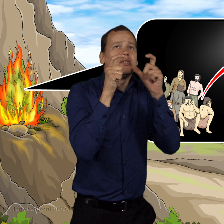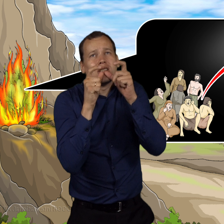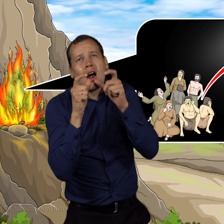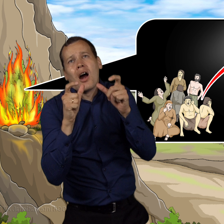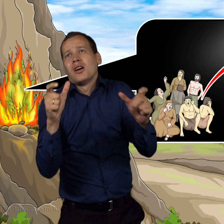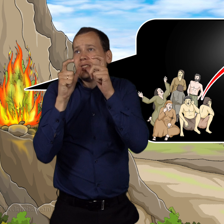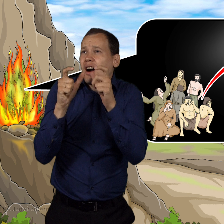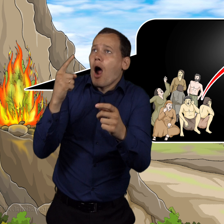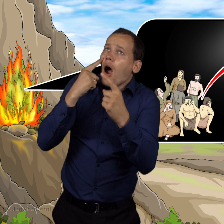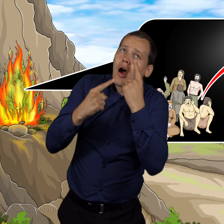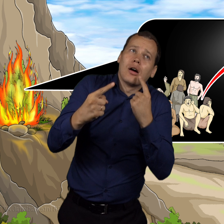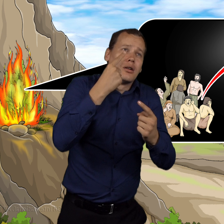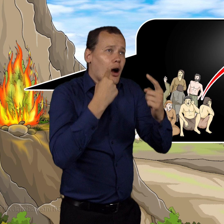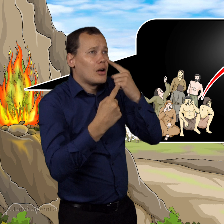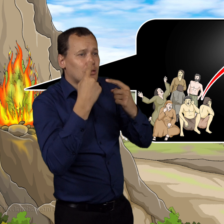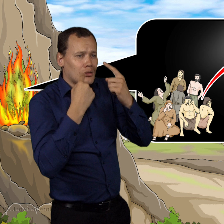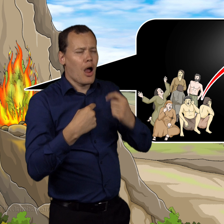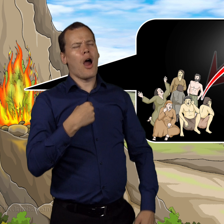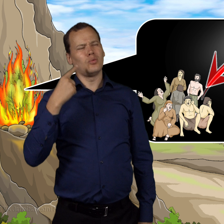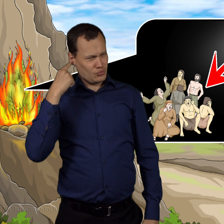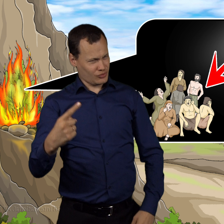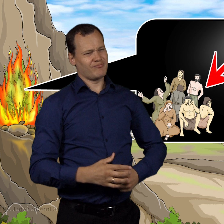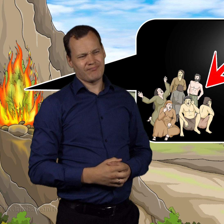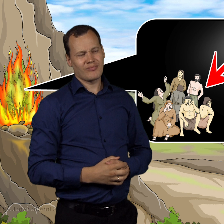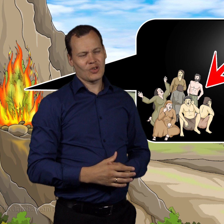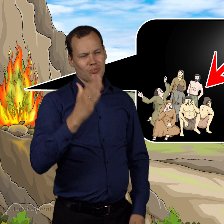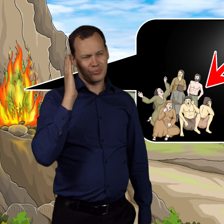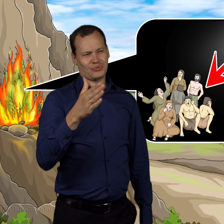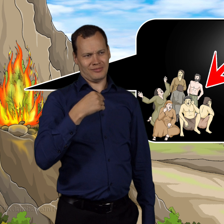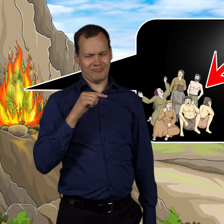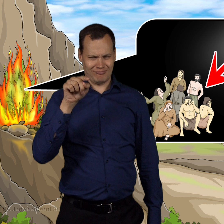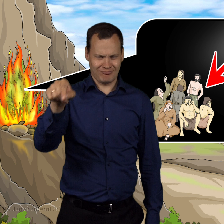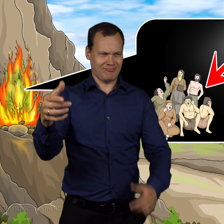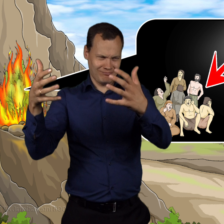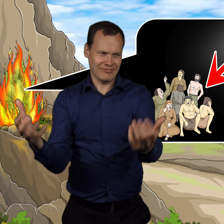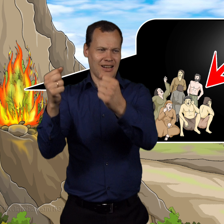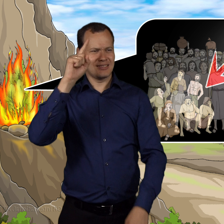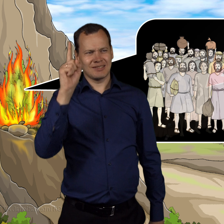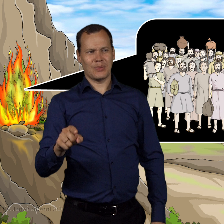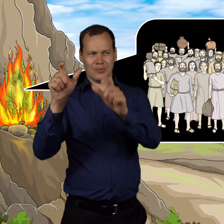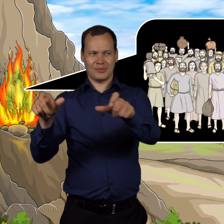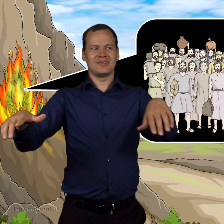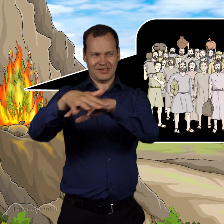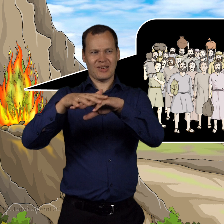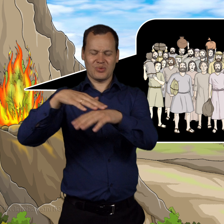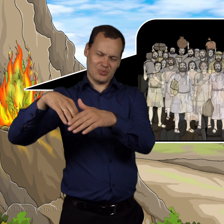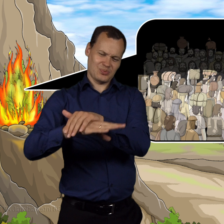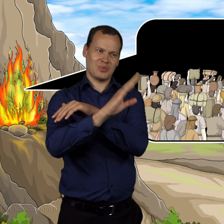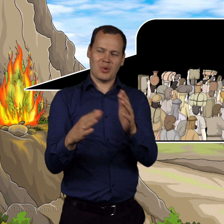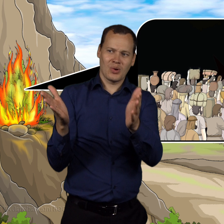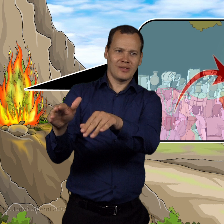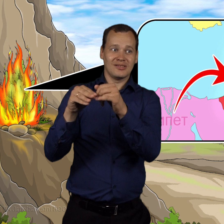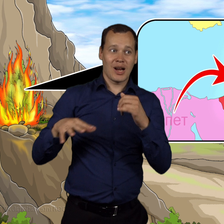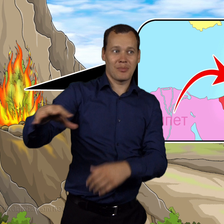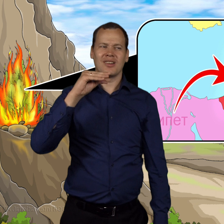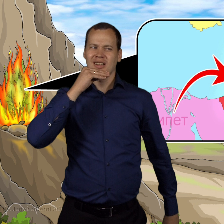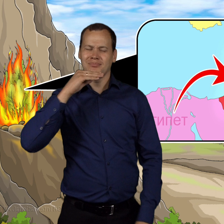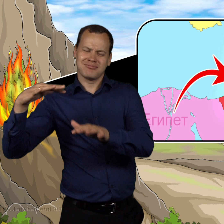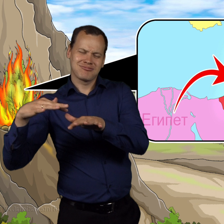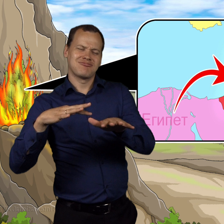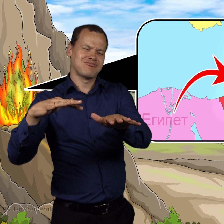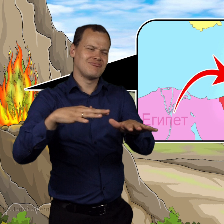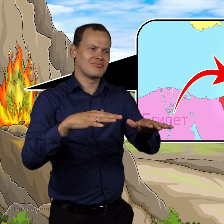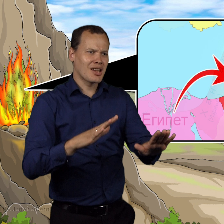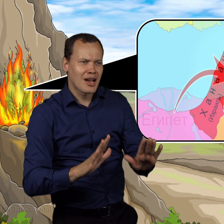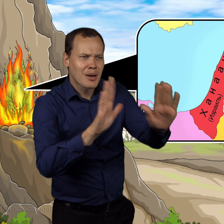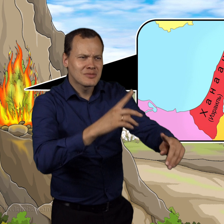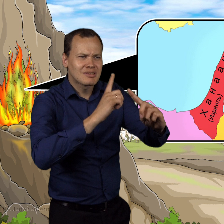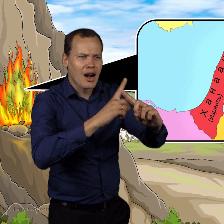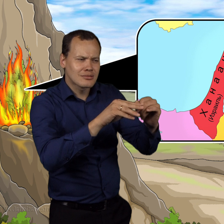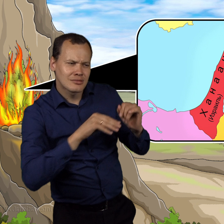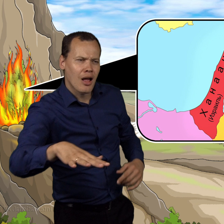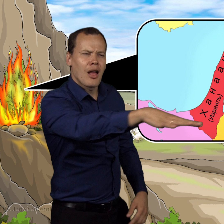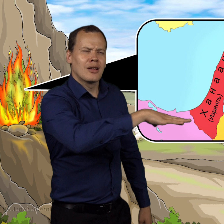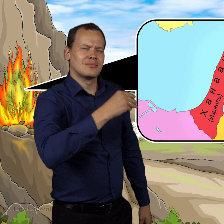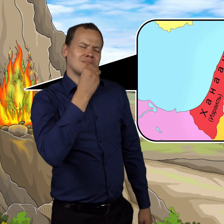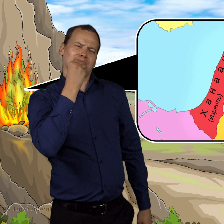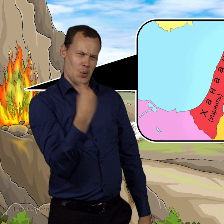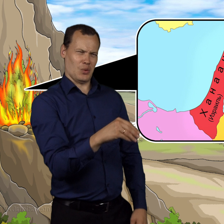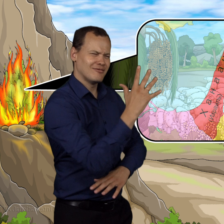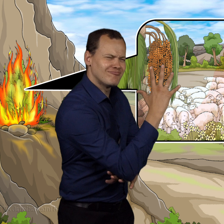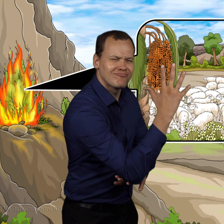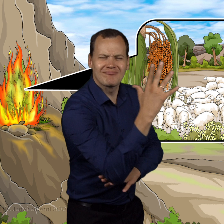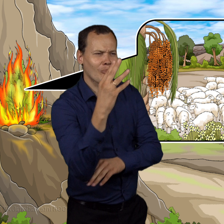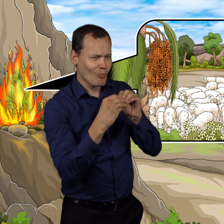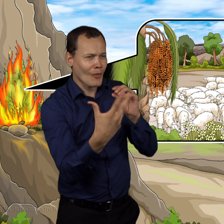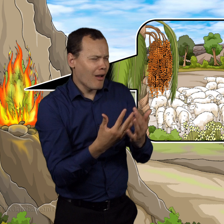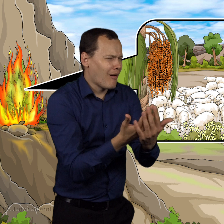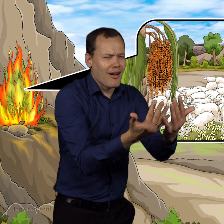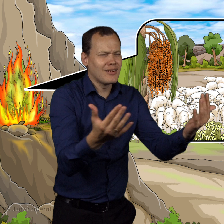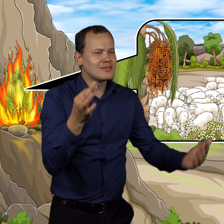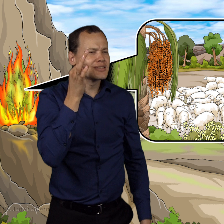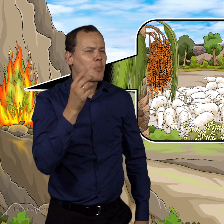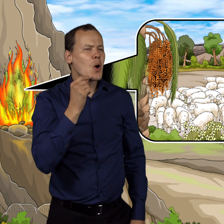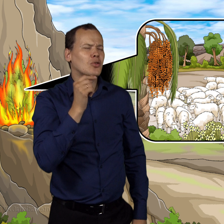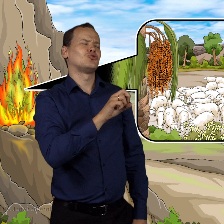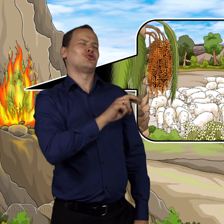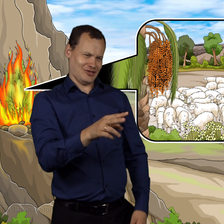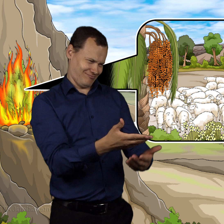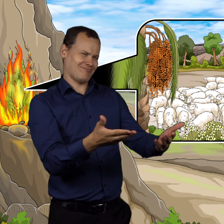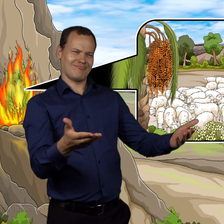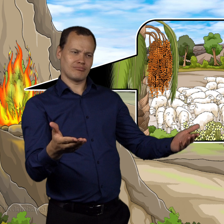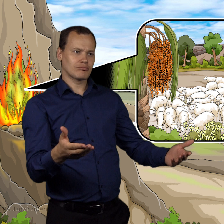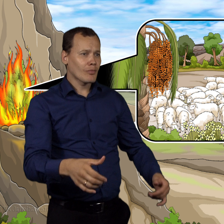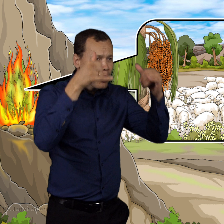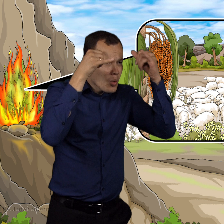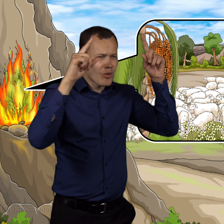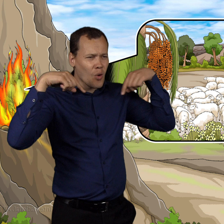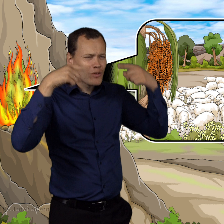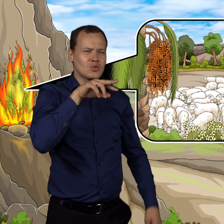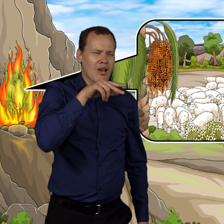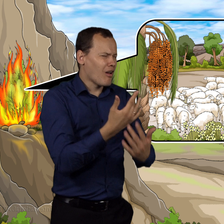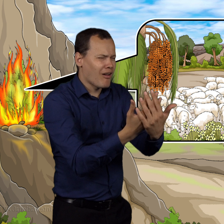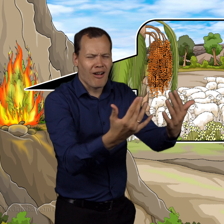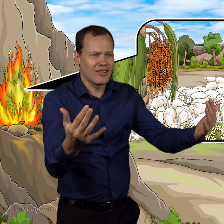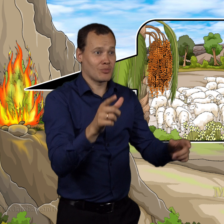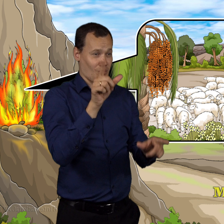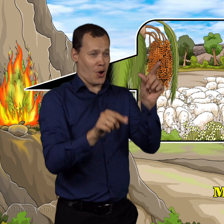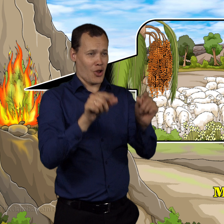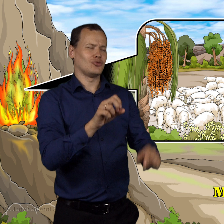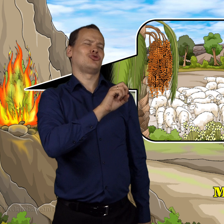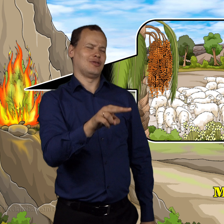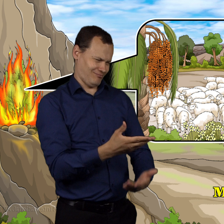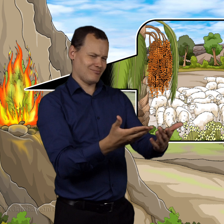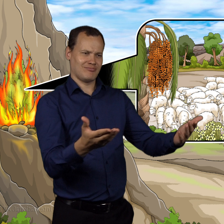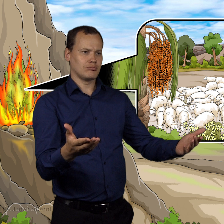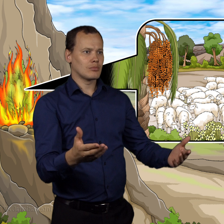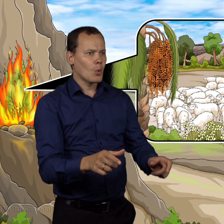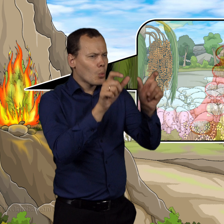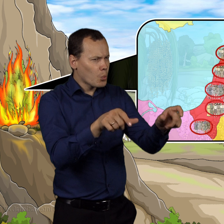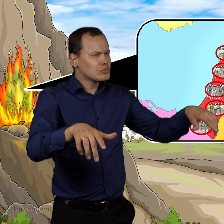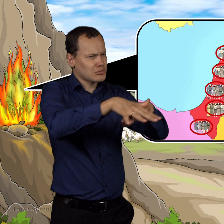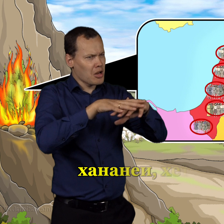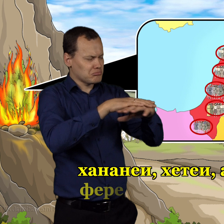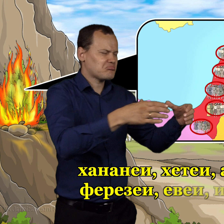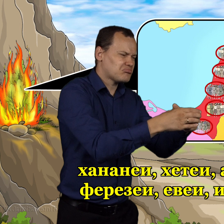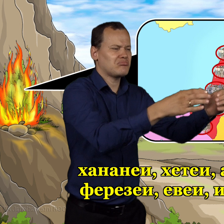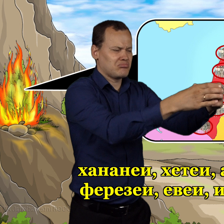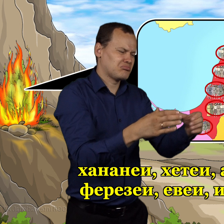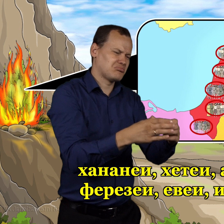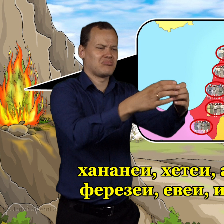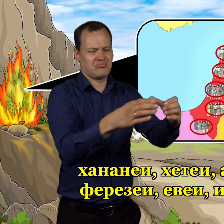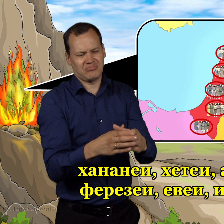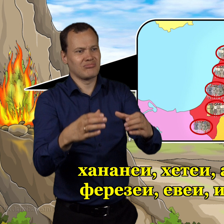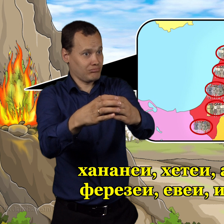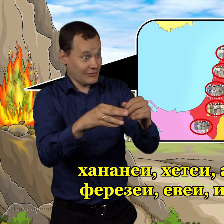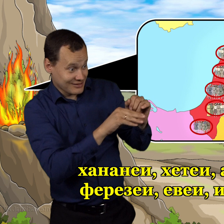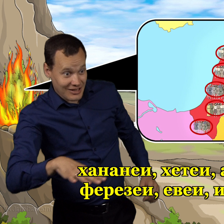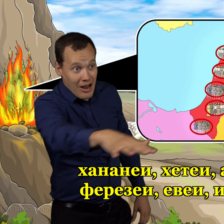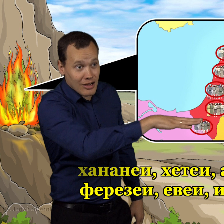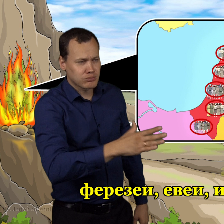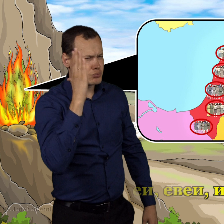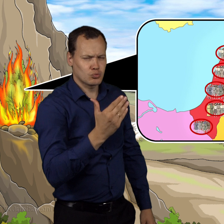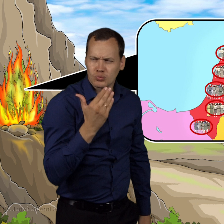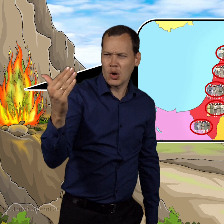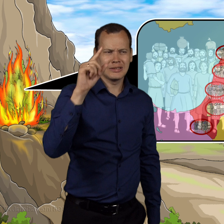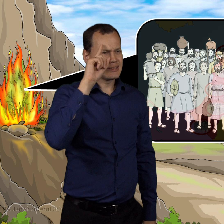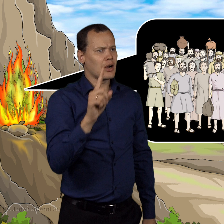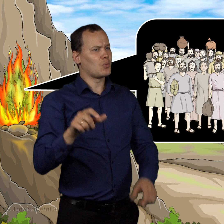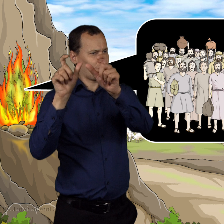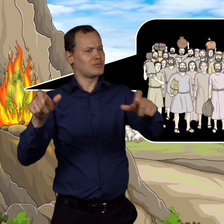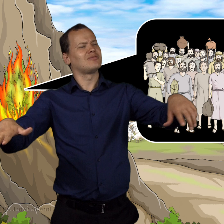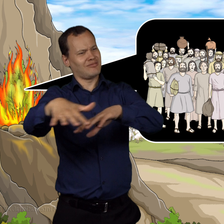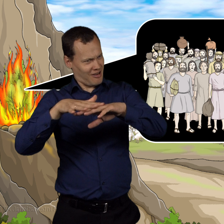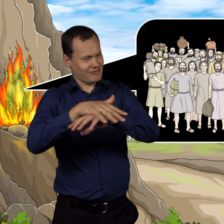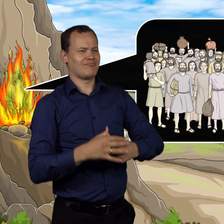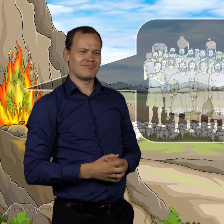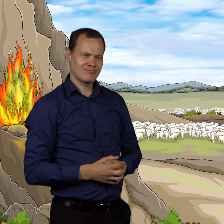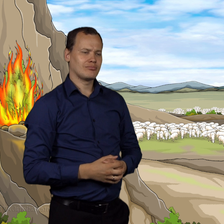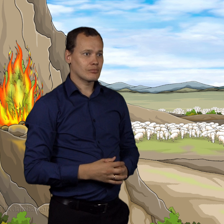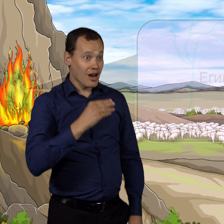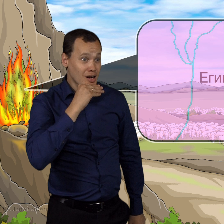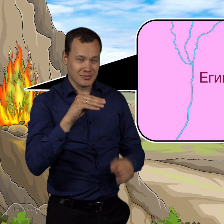I have come down to rescue them from the hand of the Egyptians and to bring them up out of that land to a good and spacious land, a land flowing with milk and honey—the home of the Canaanites, Hittites, Amorites, Perizzites, Hivites, and Jebusites.